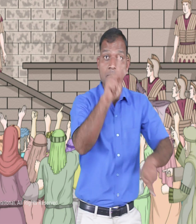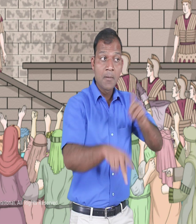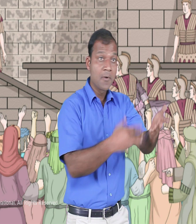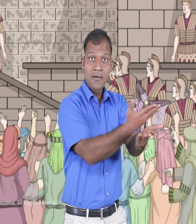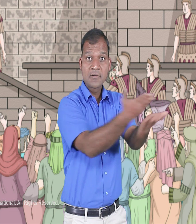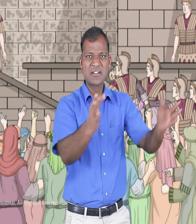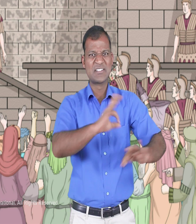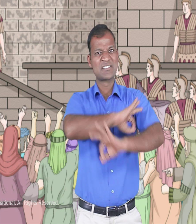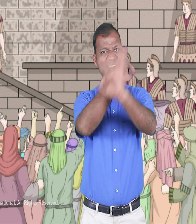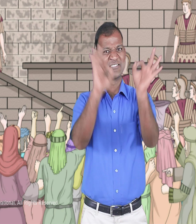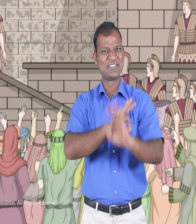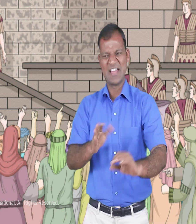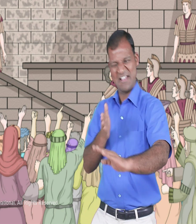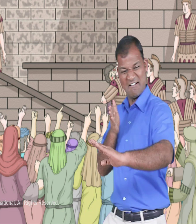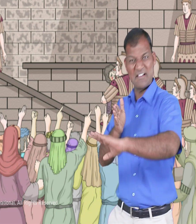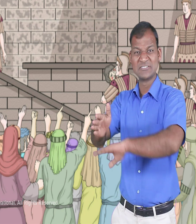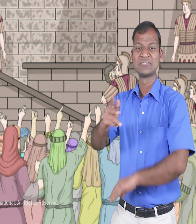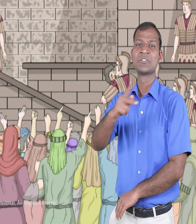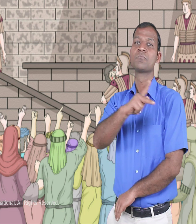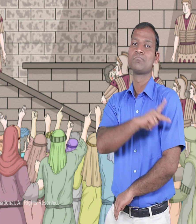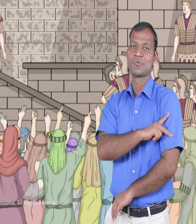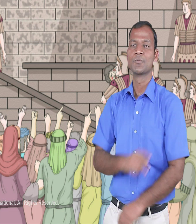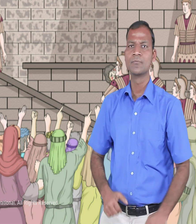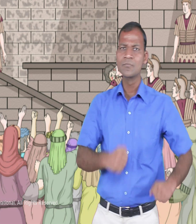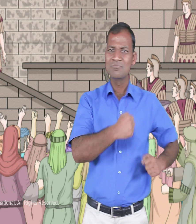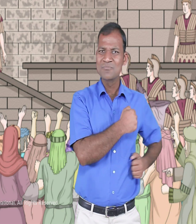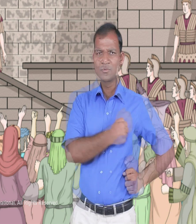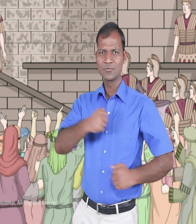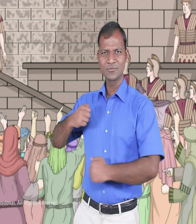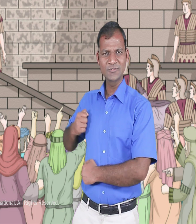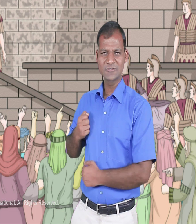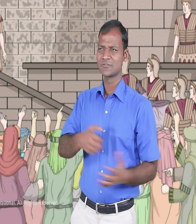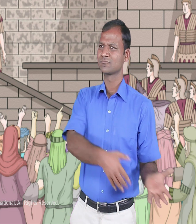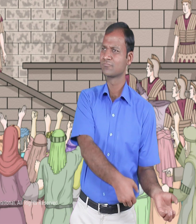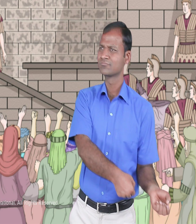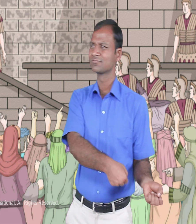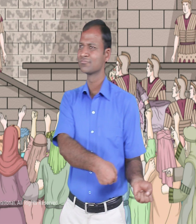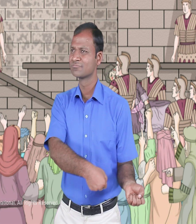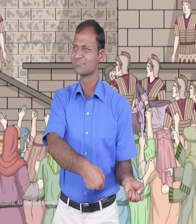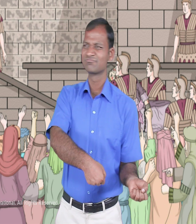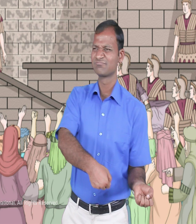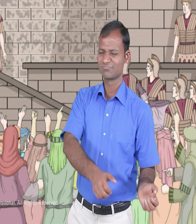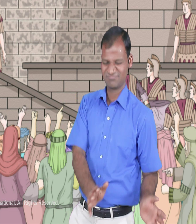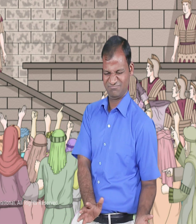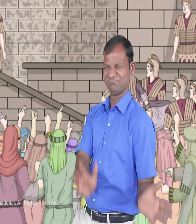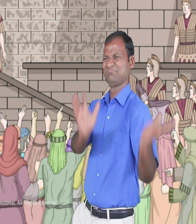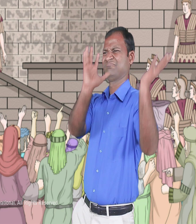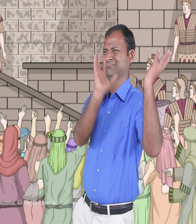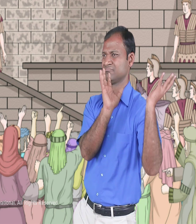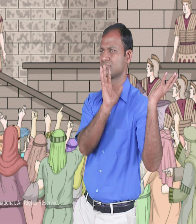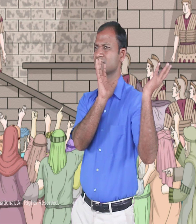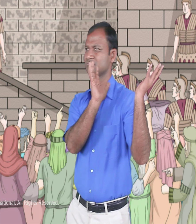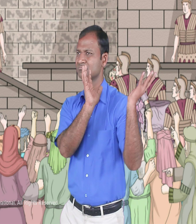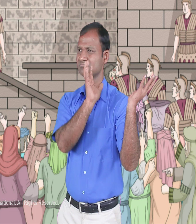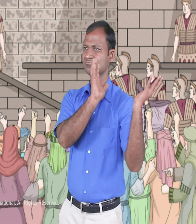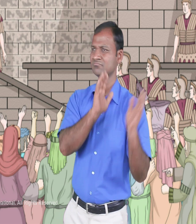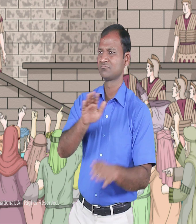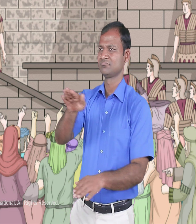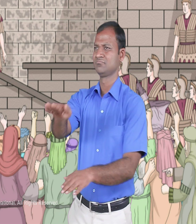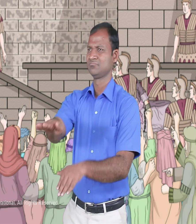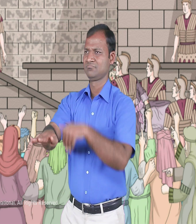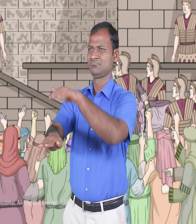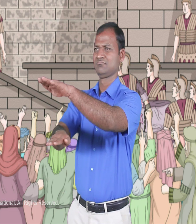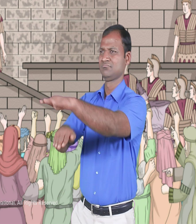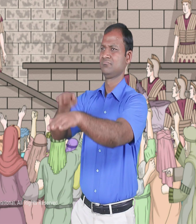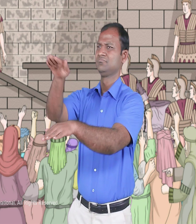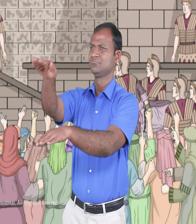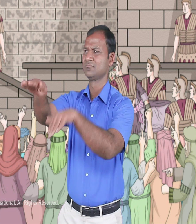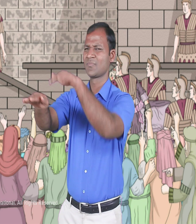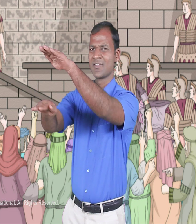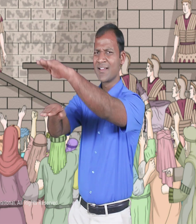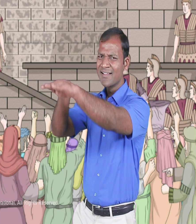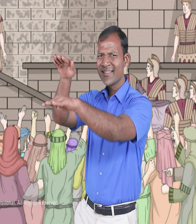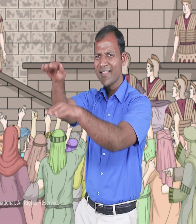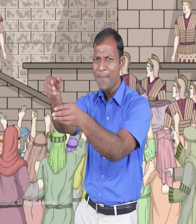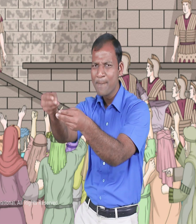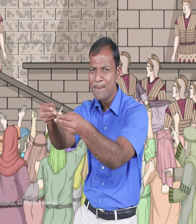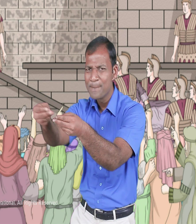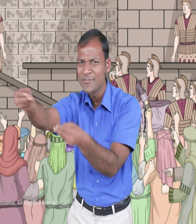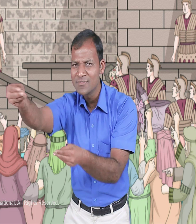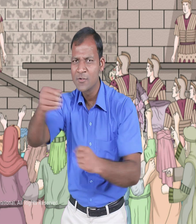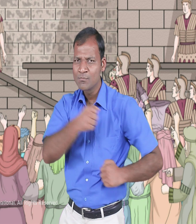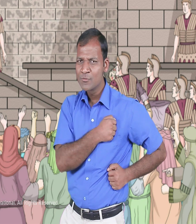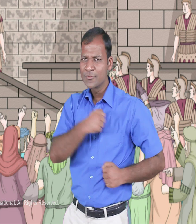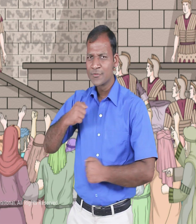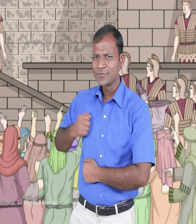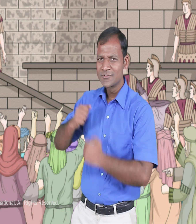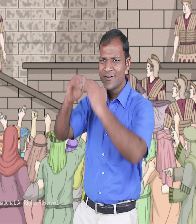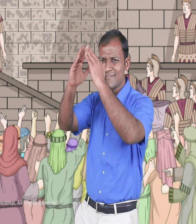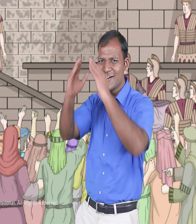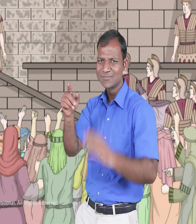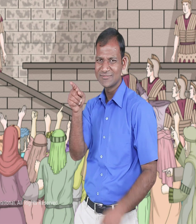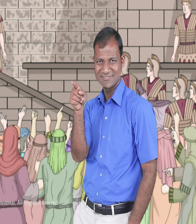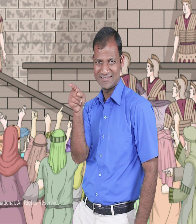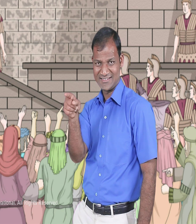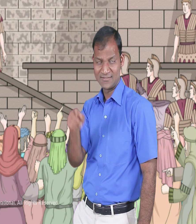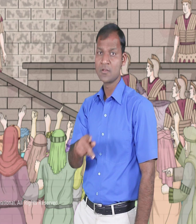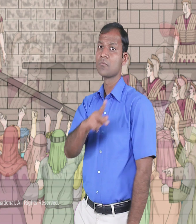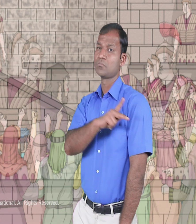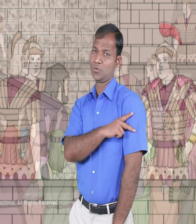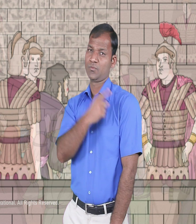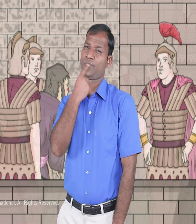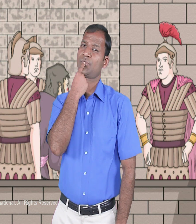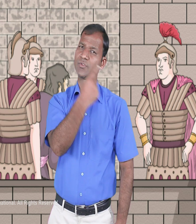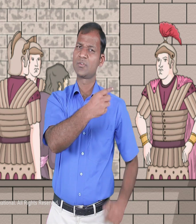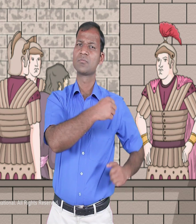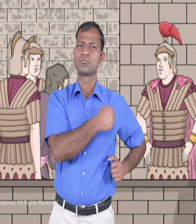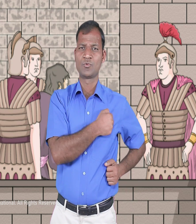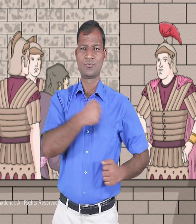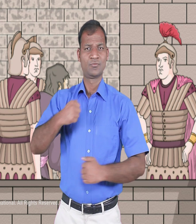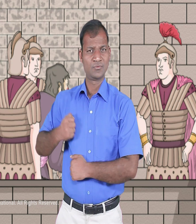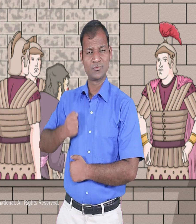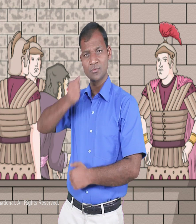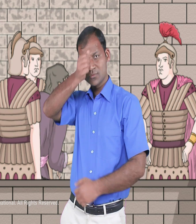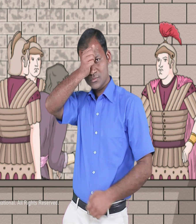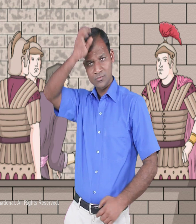For the crowd that followed him kept shouting, “Away with him!”